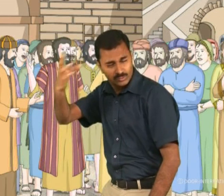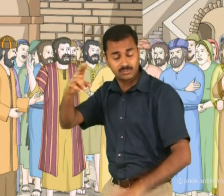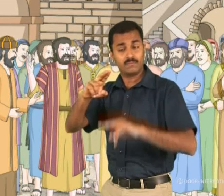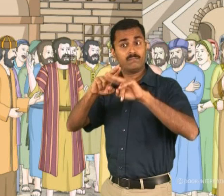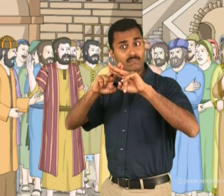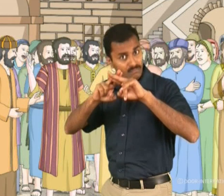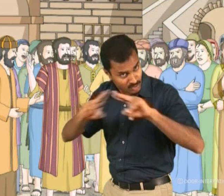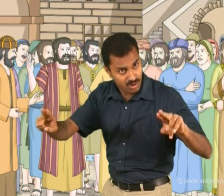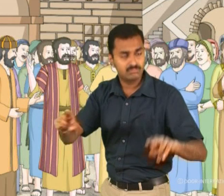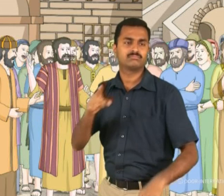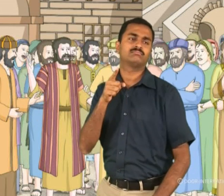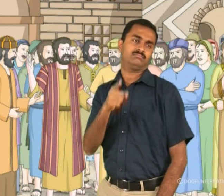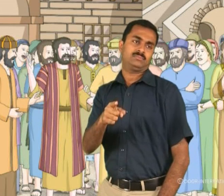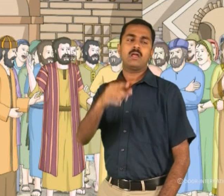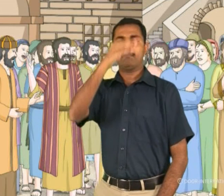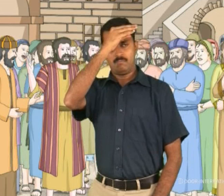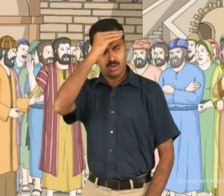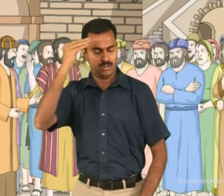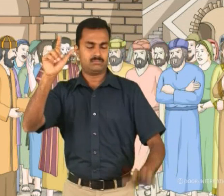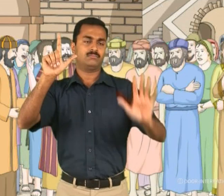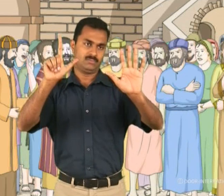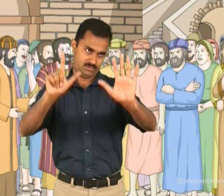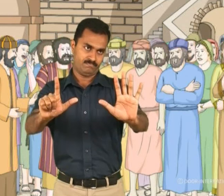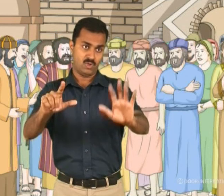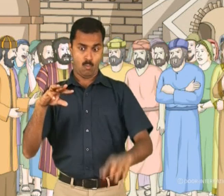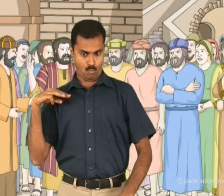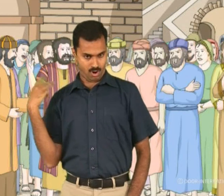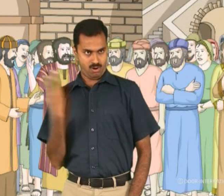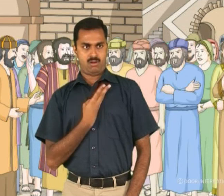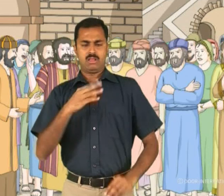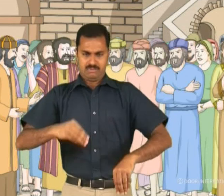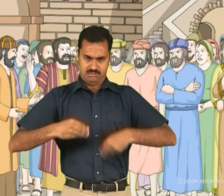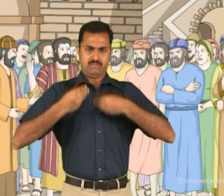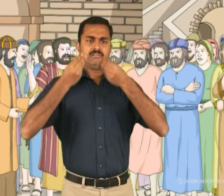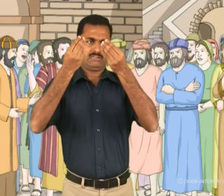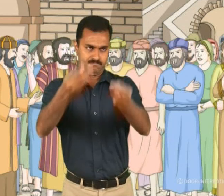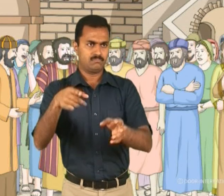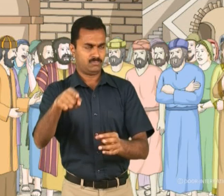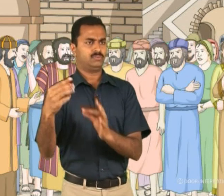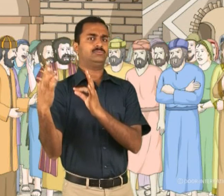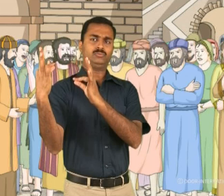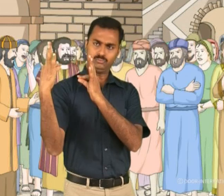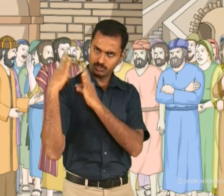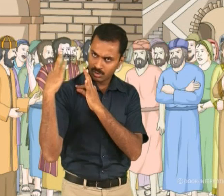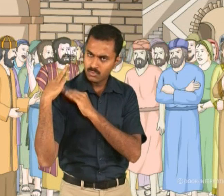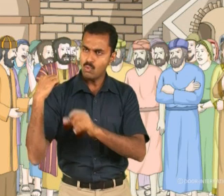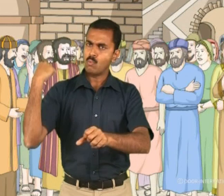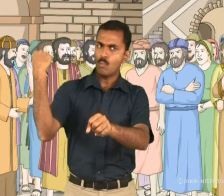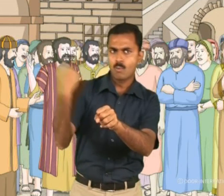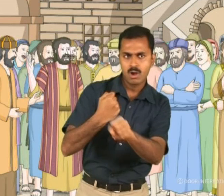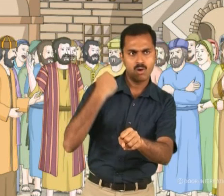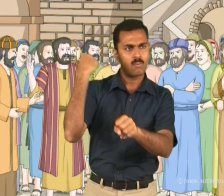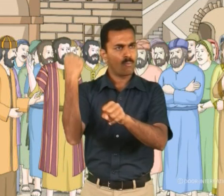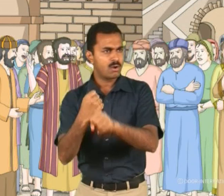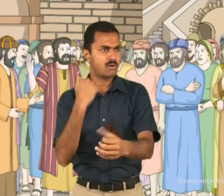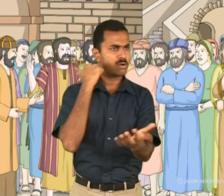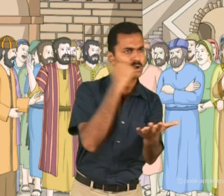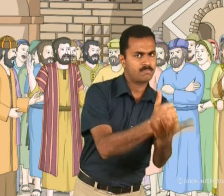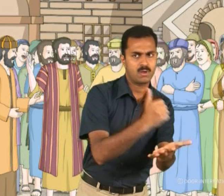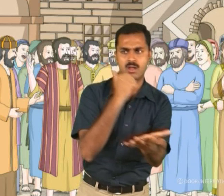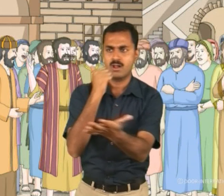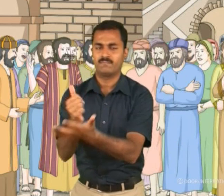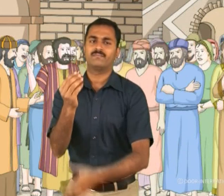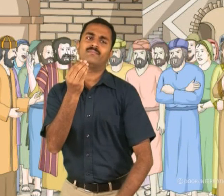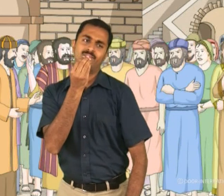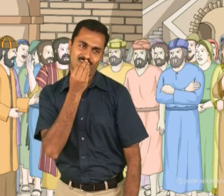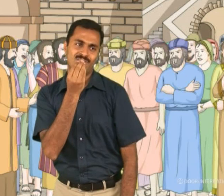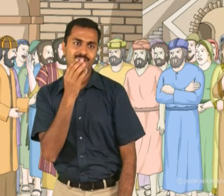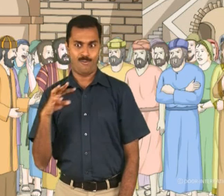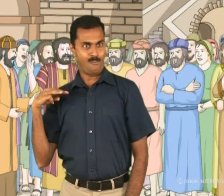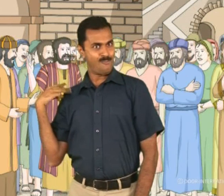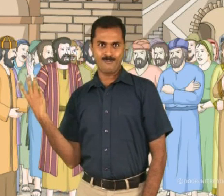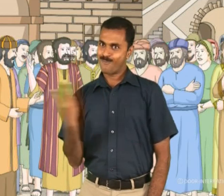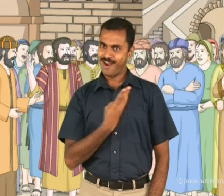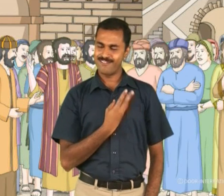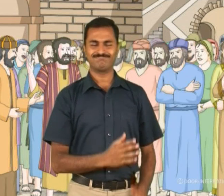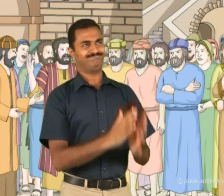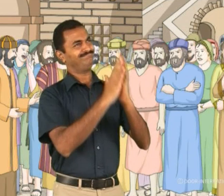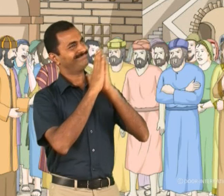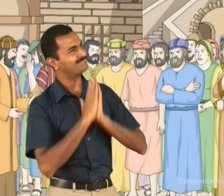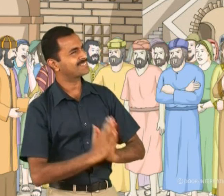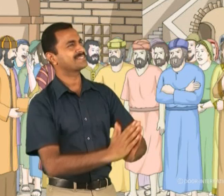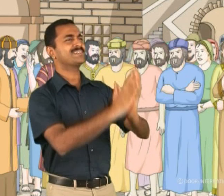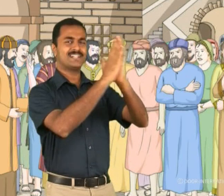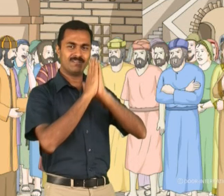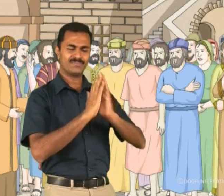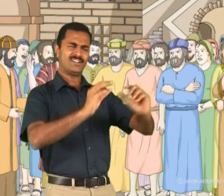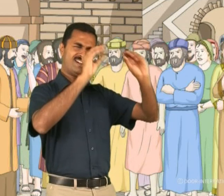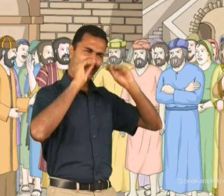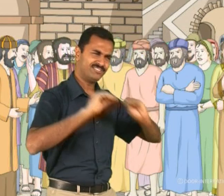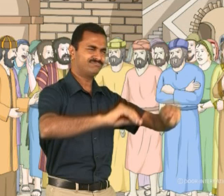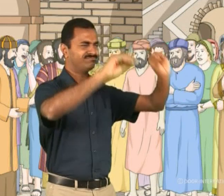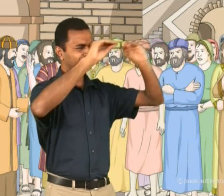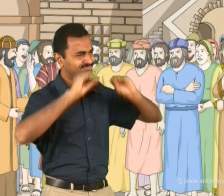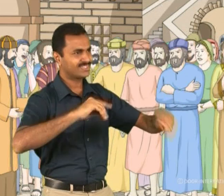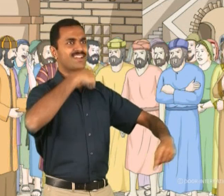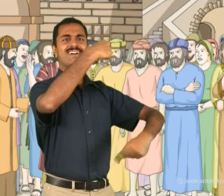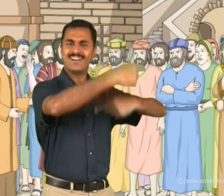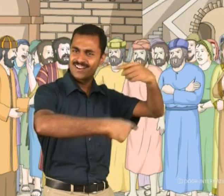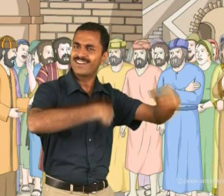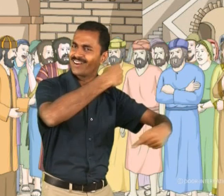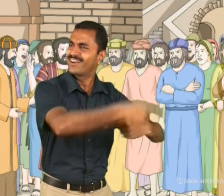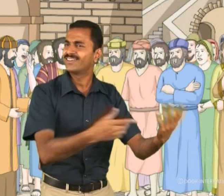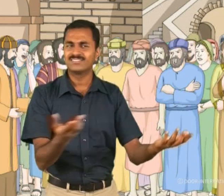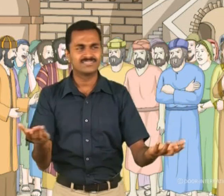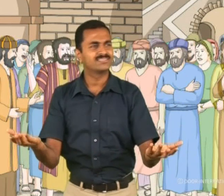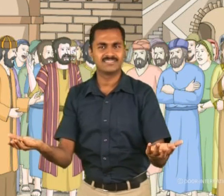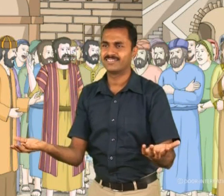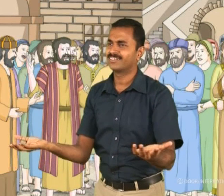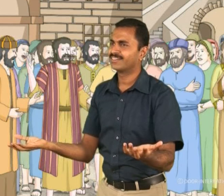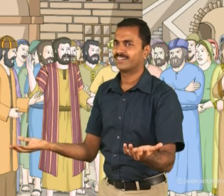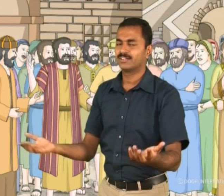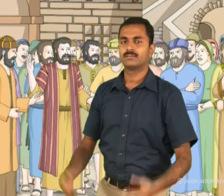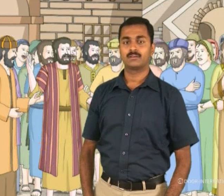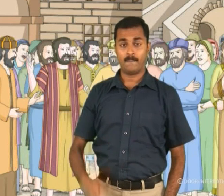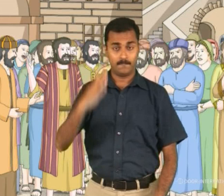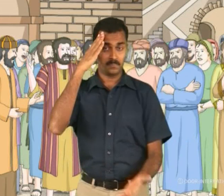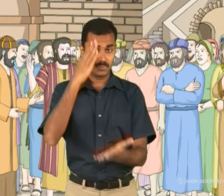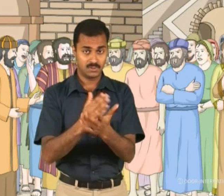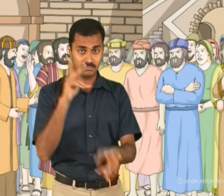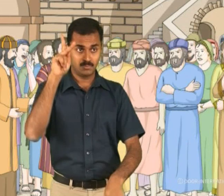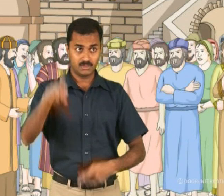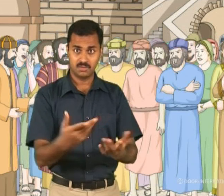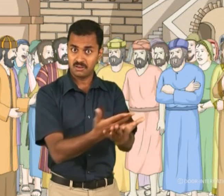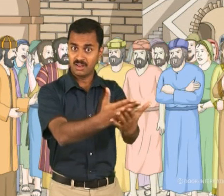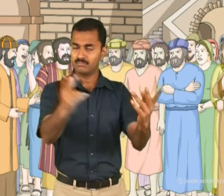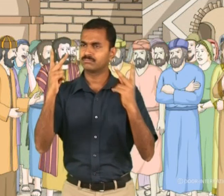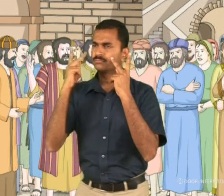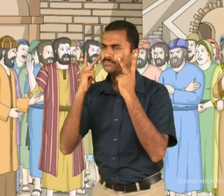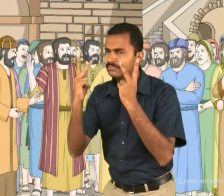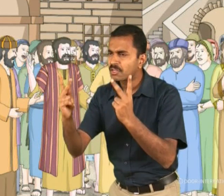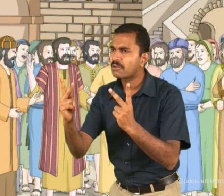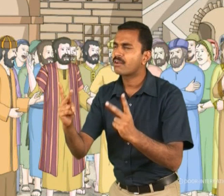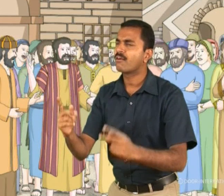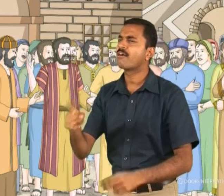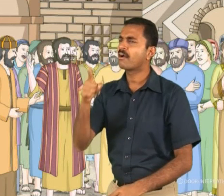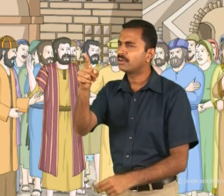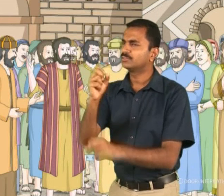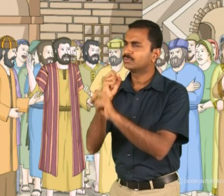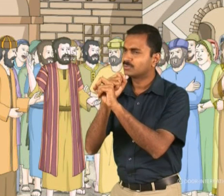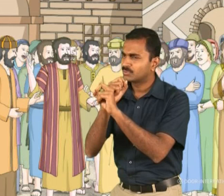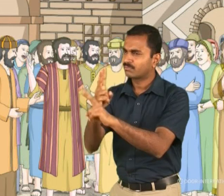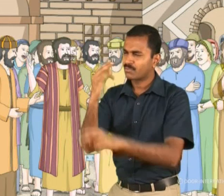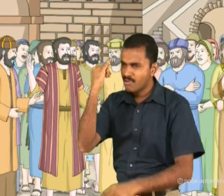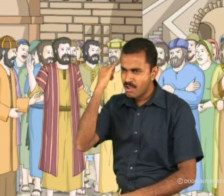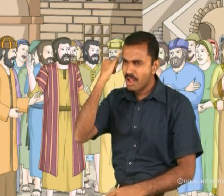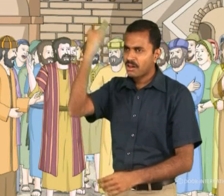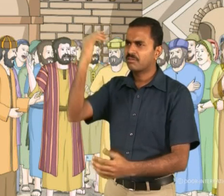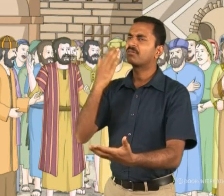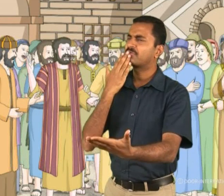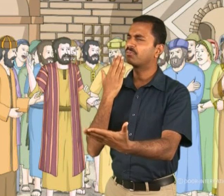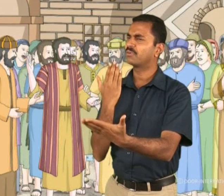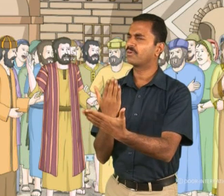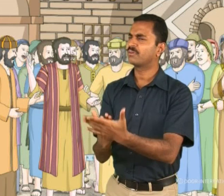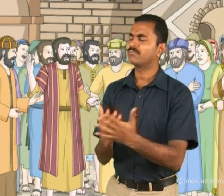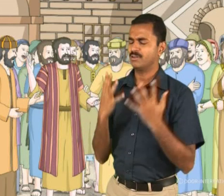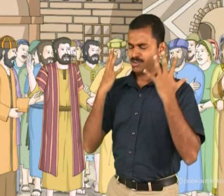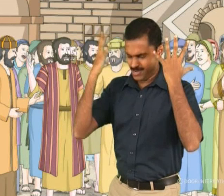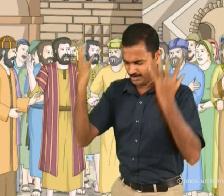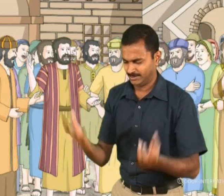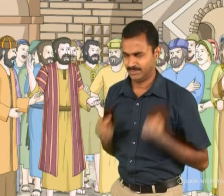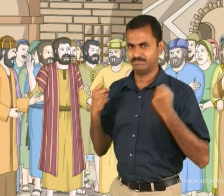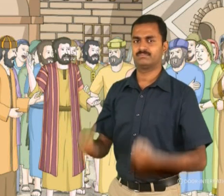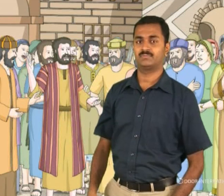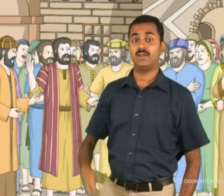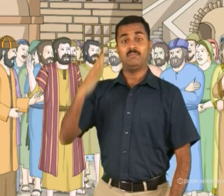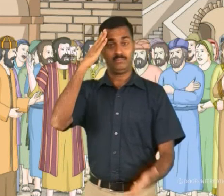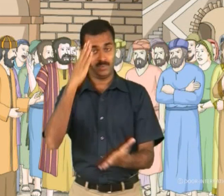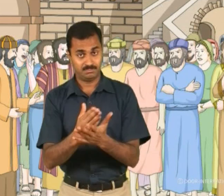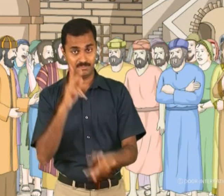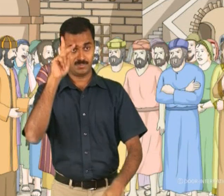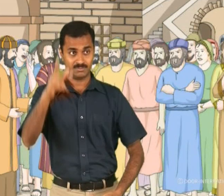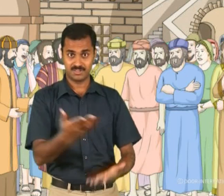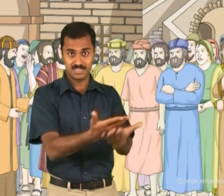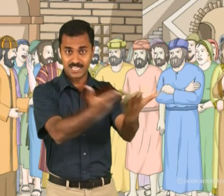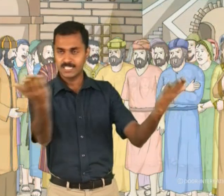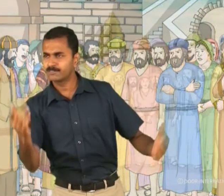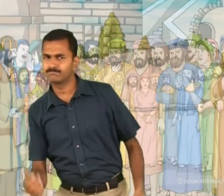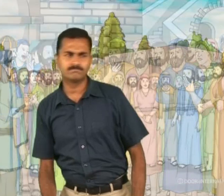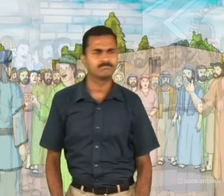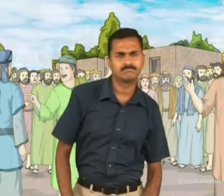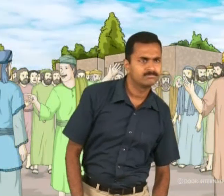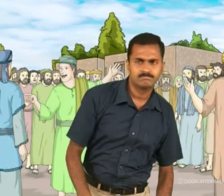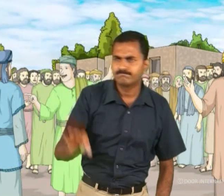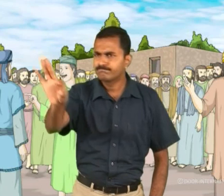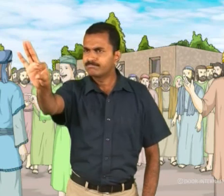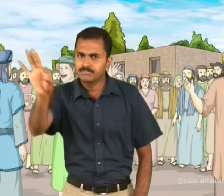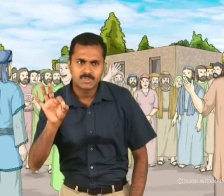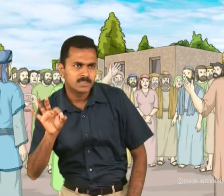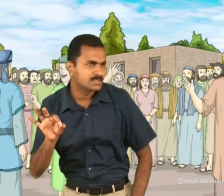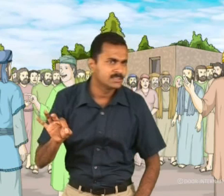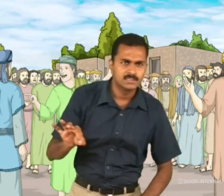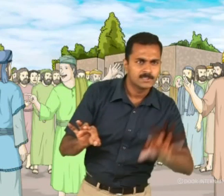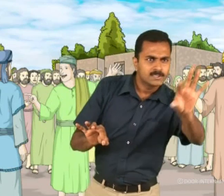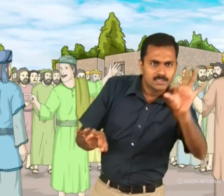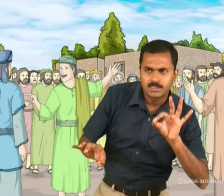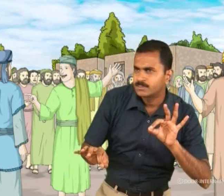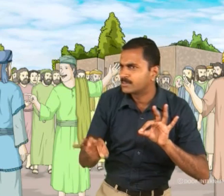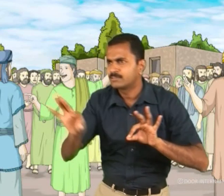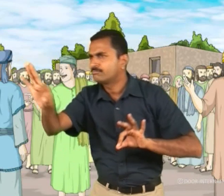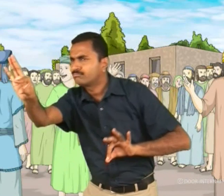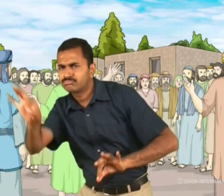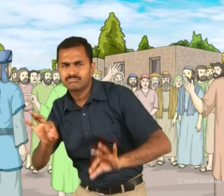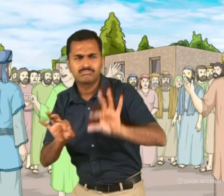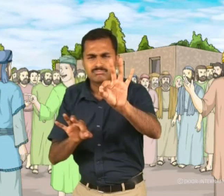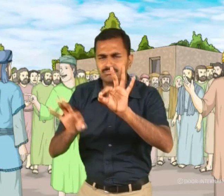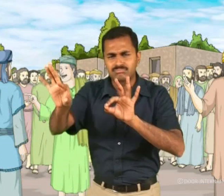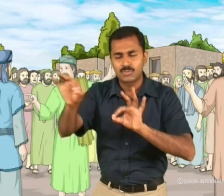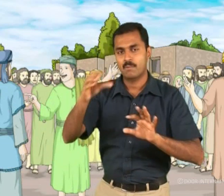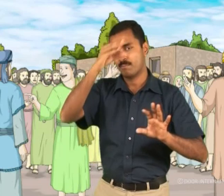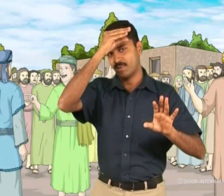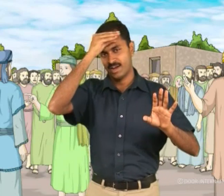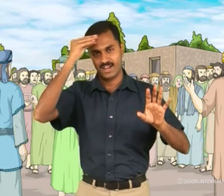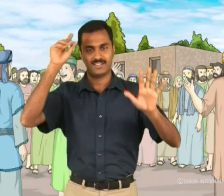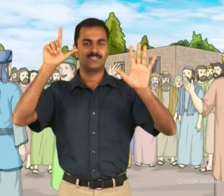We will appoint this responsibility to them and will devote ourselves to prayer and to the ministry of the word.”